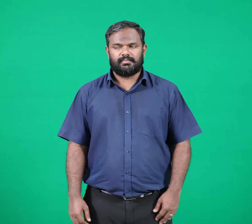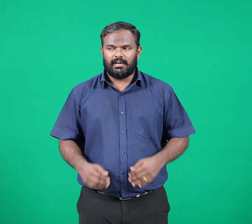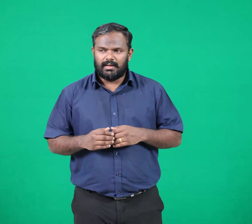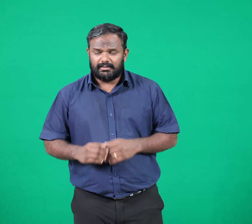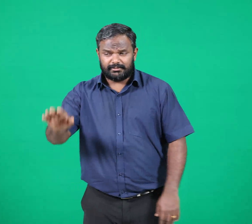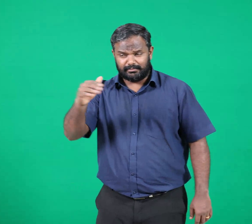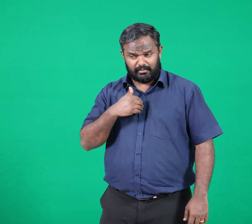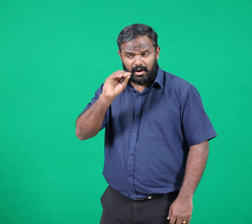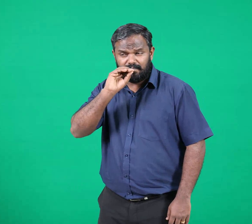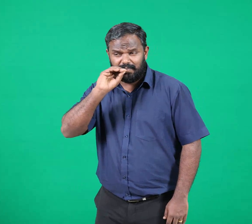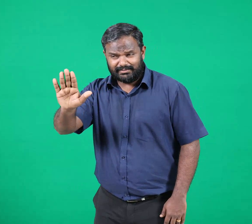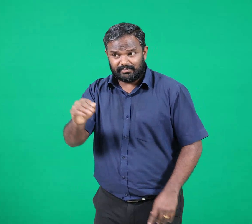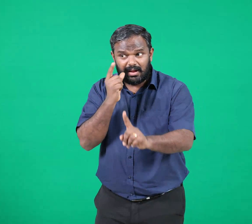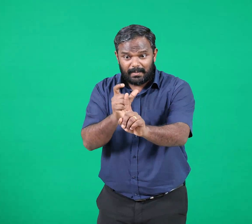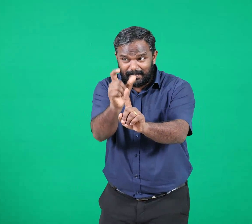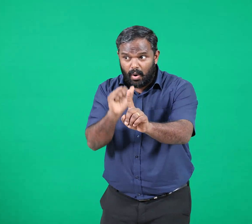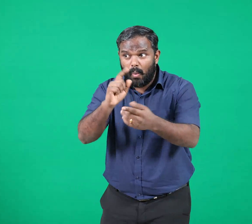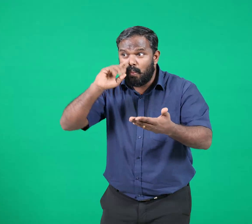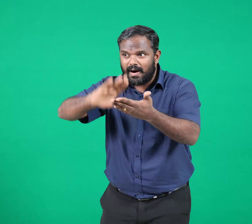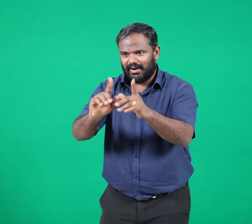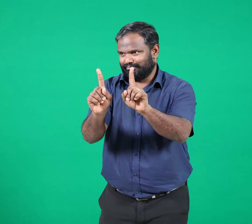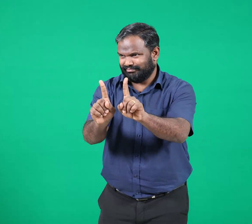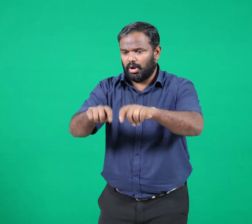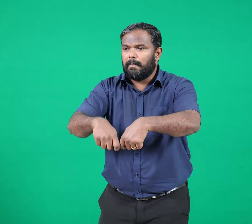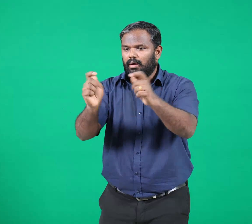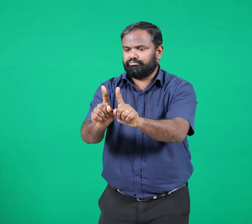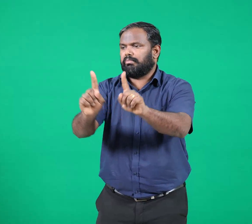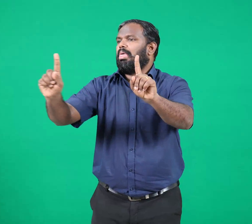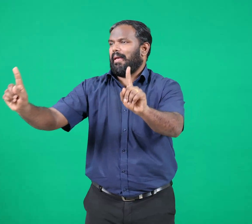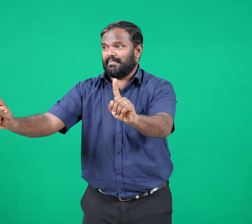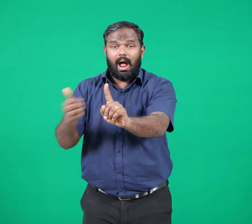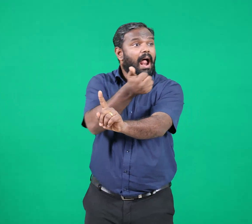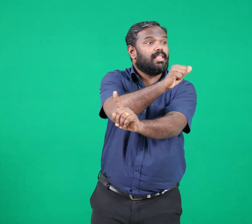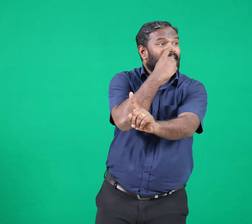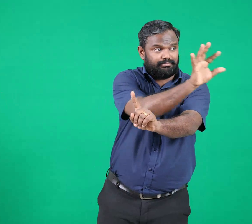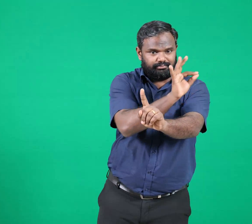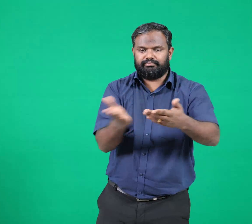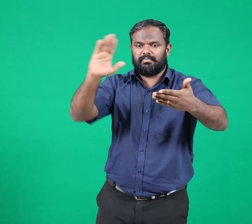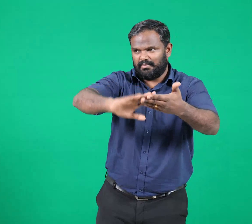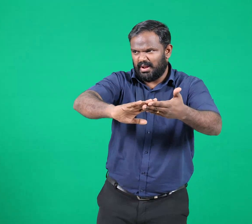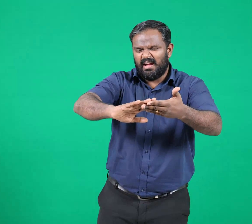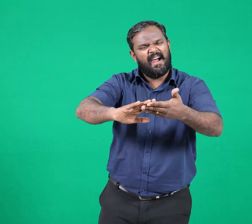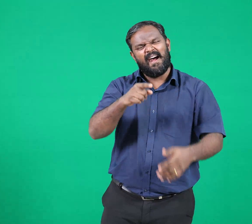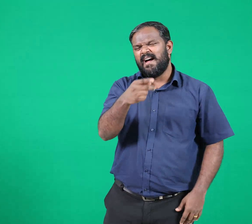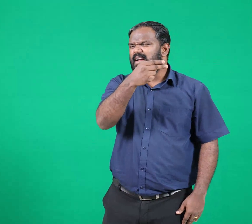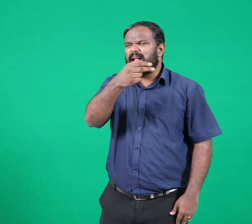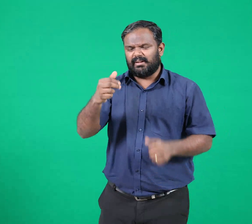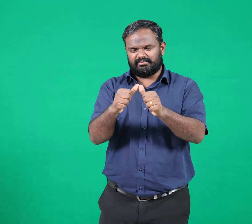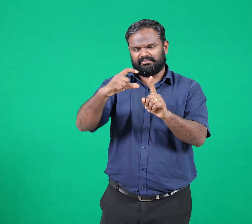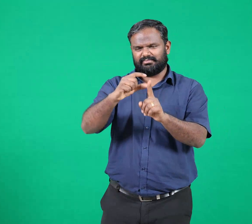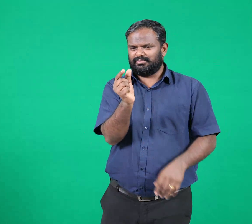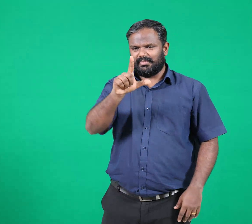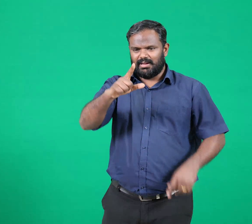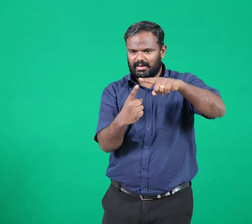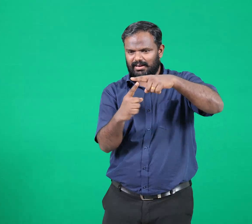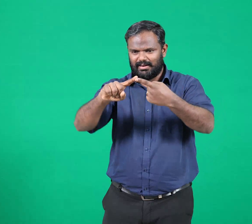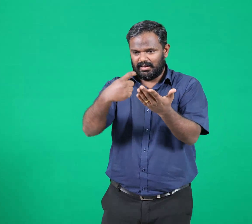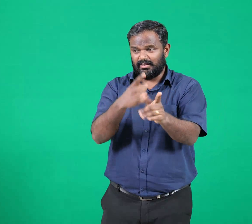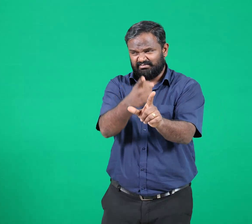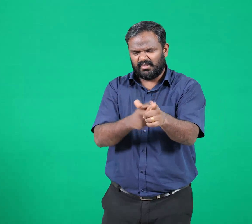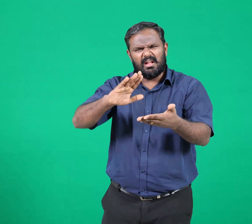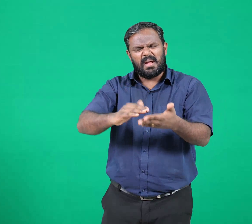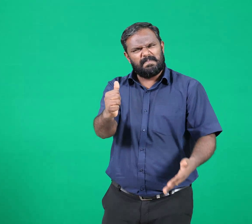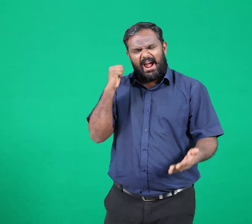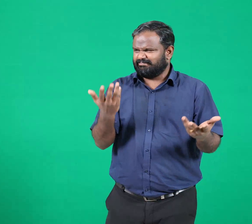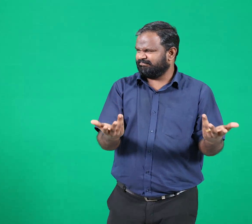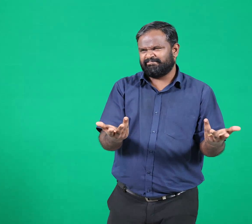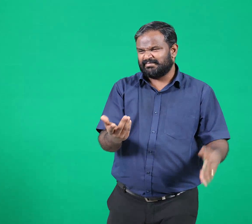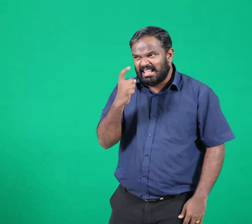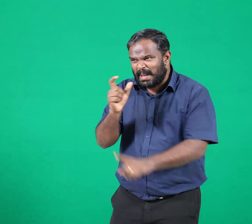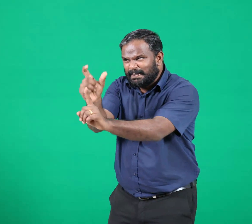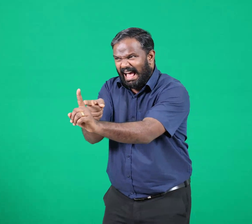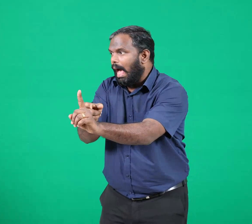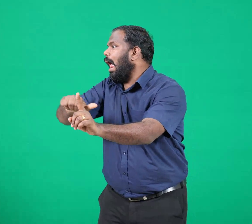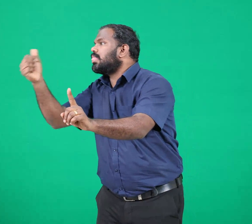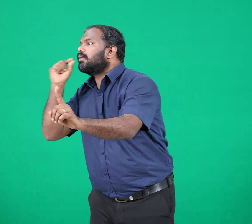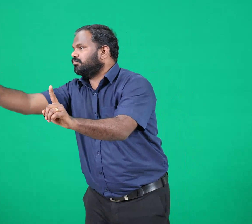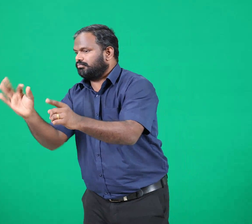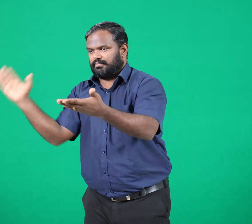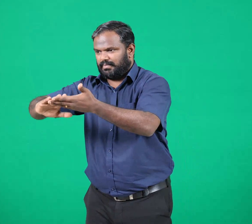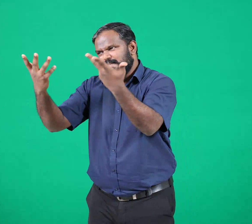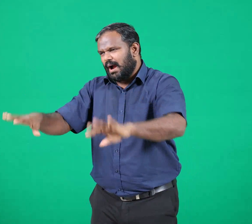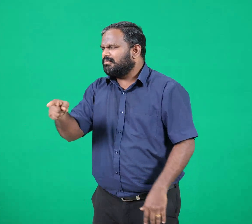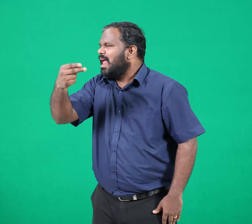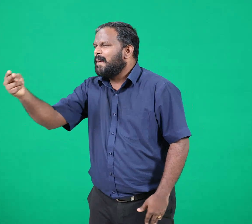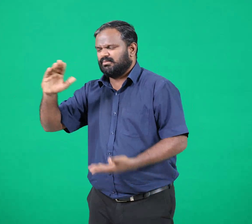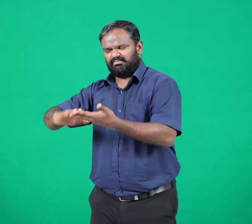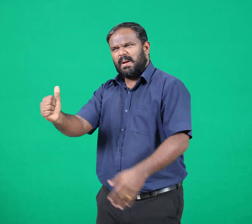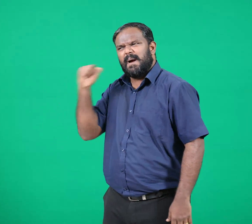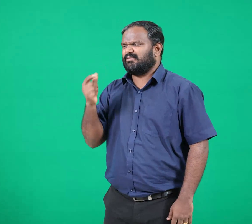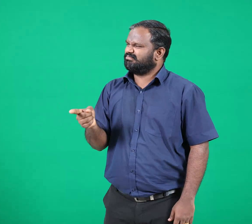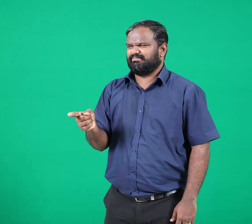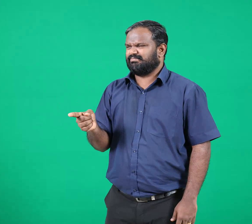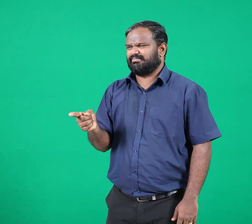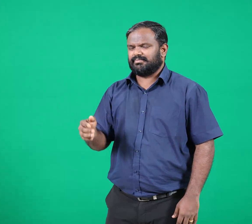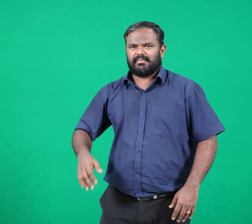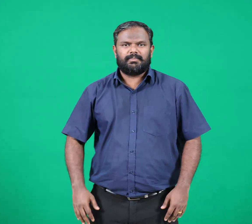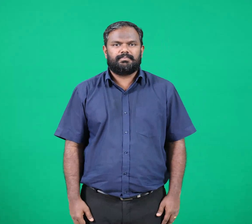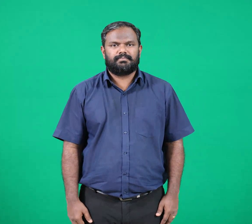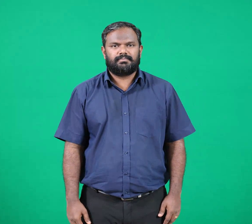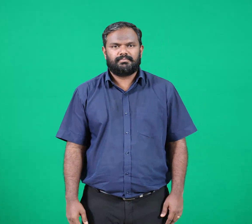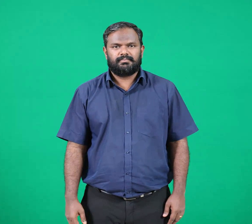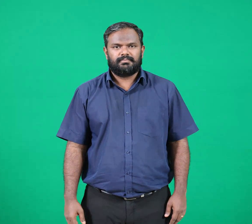Anyone who divorces his wife and marries another woman commits adultery, and he who marries a divorced woman commits adultery.